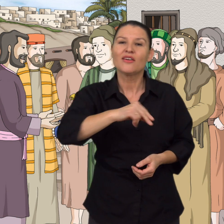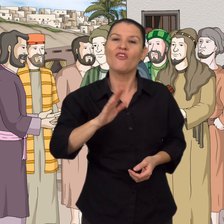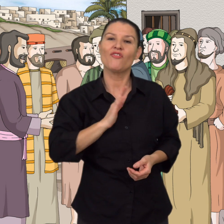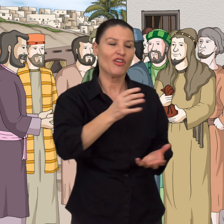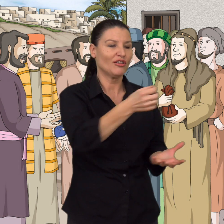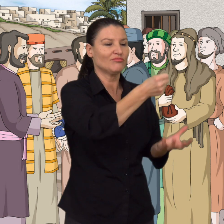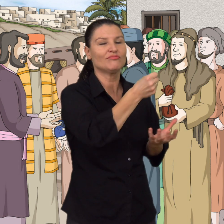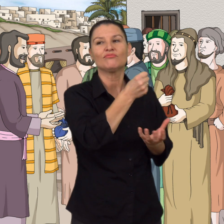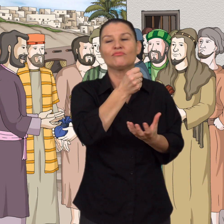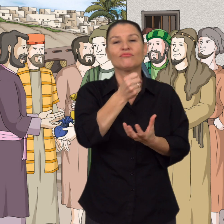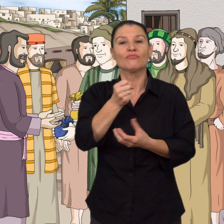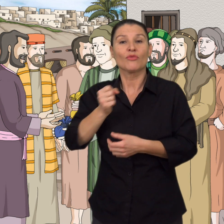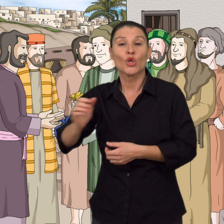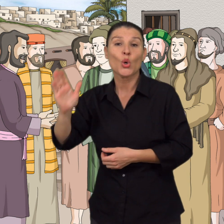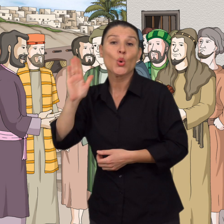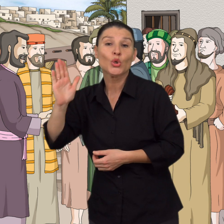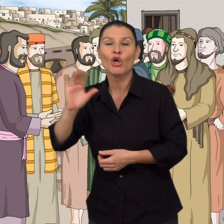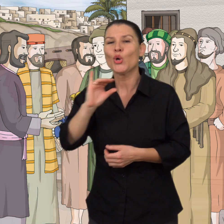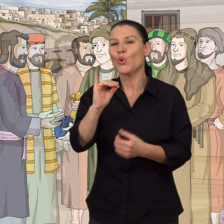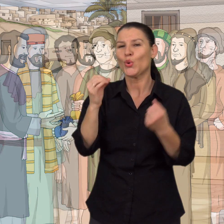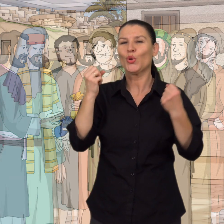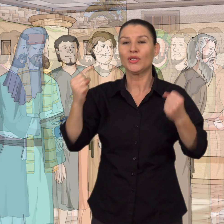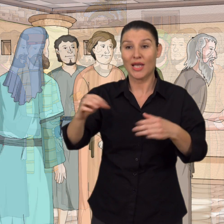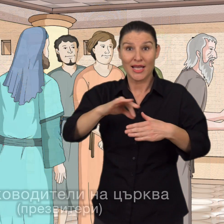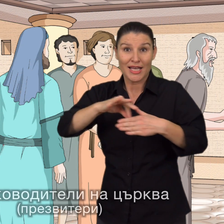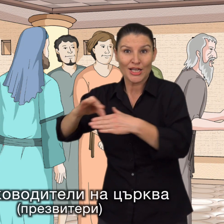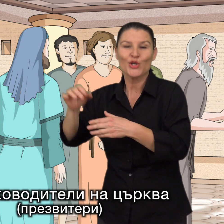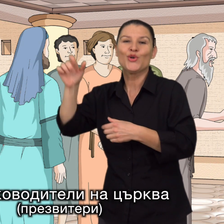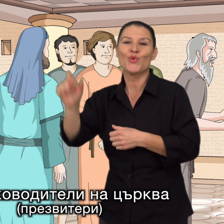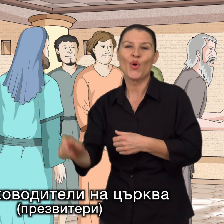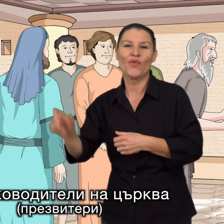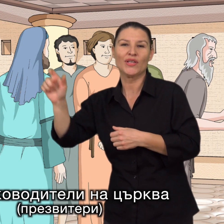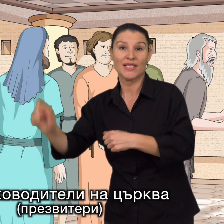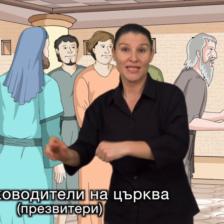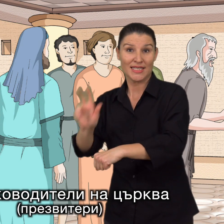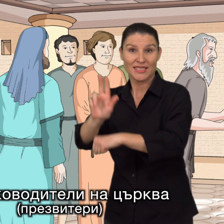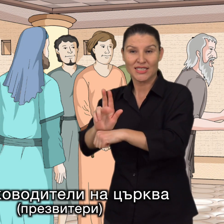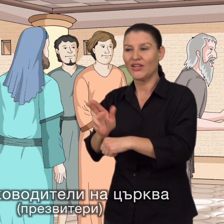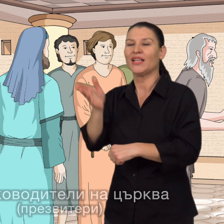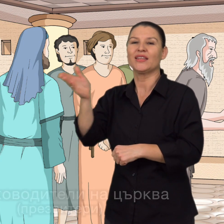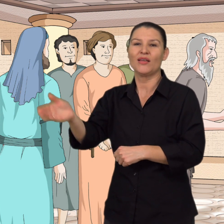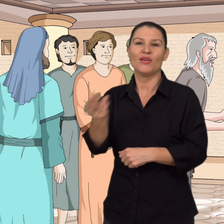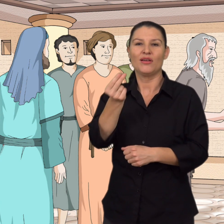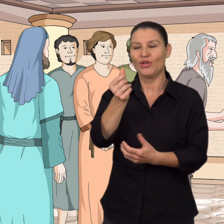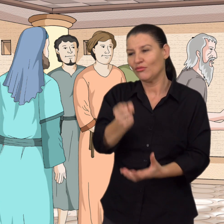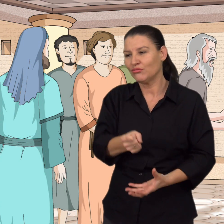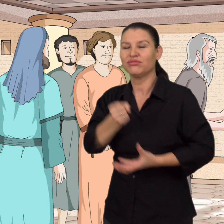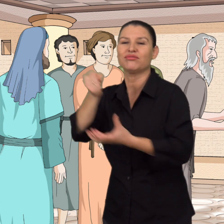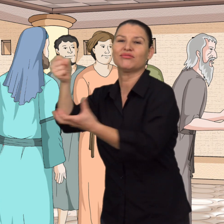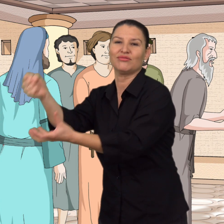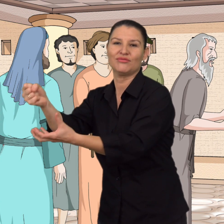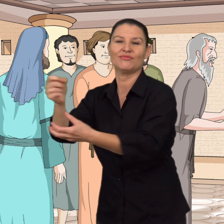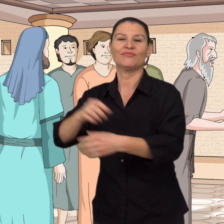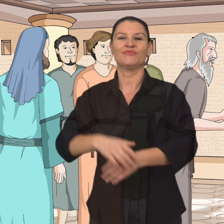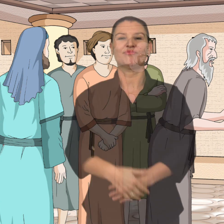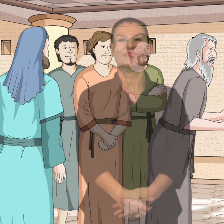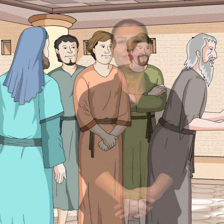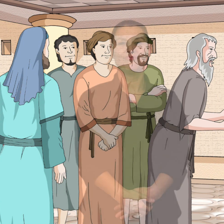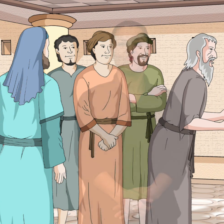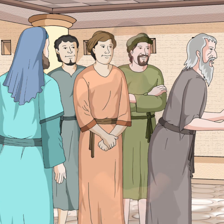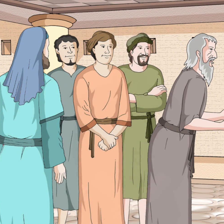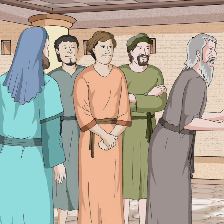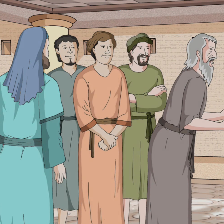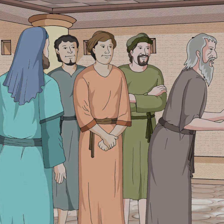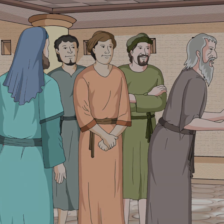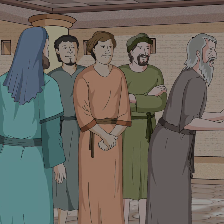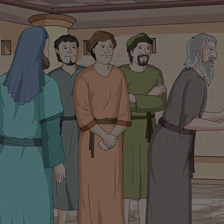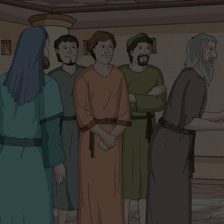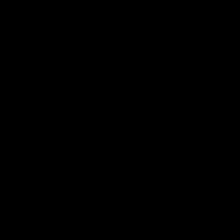This they did, sending their gifts to the elders with Barnabas and Saul.